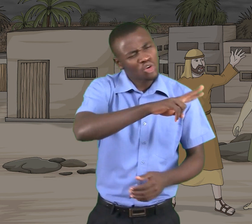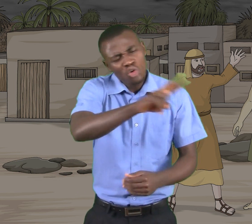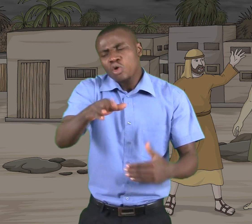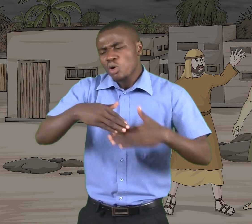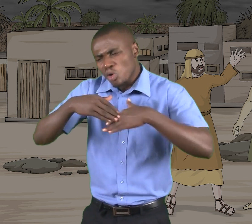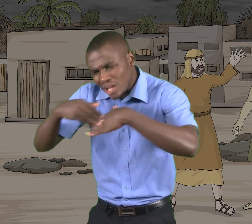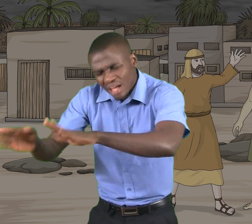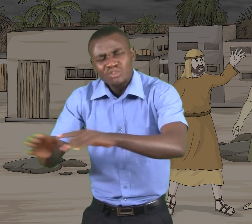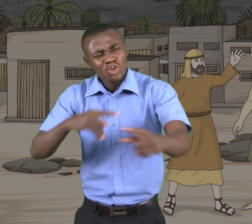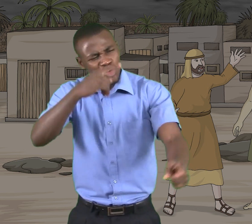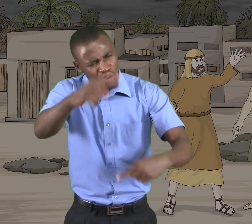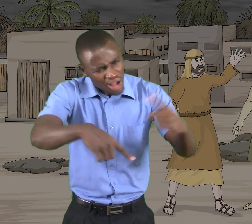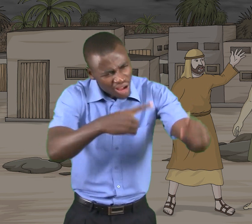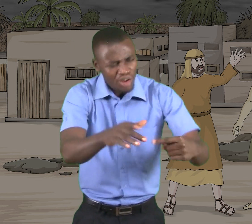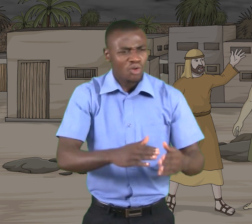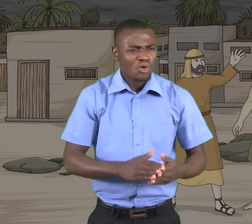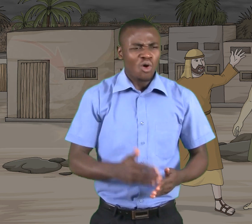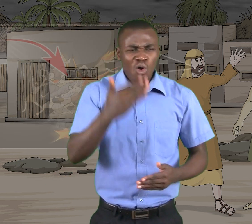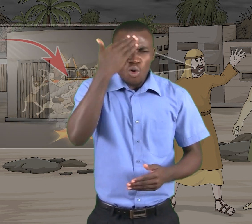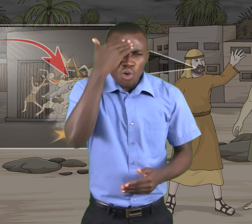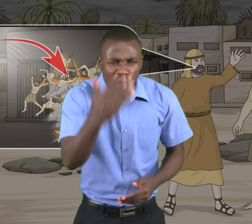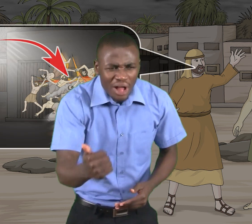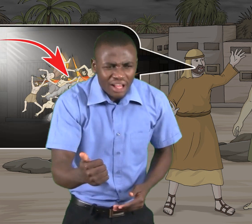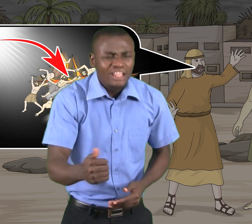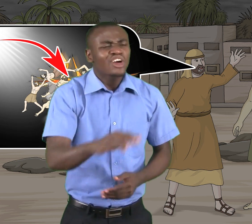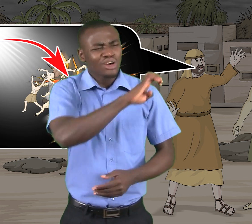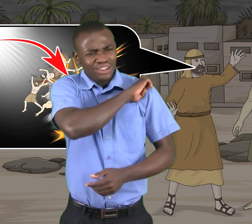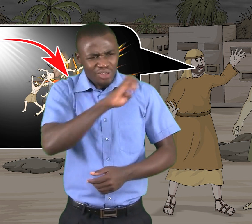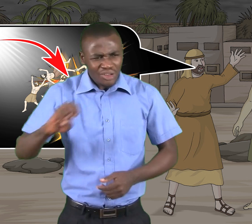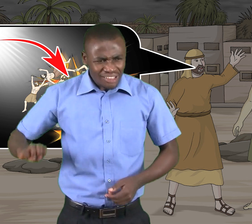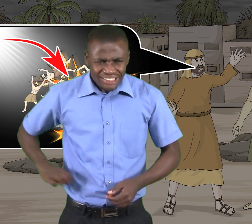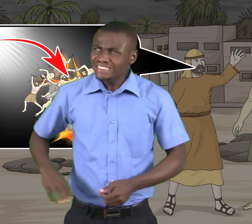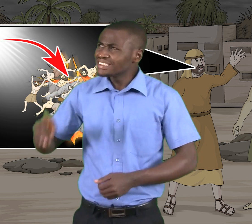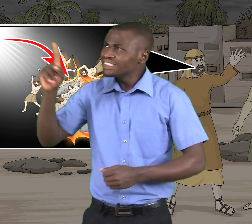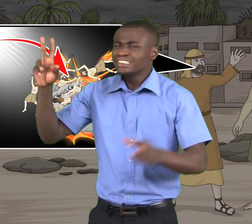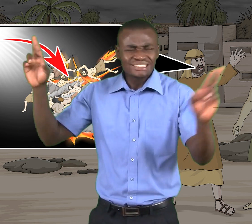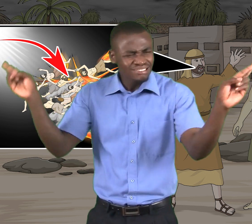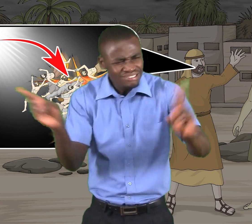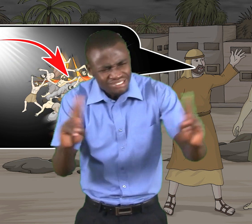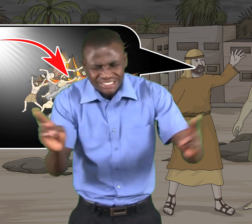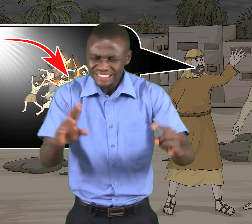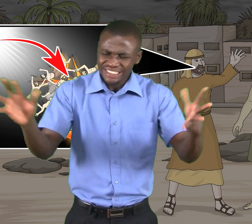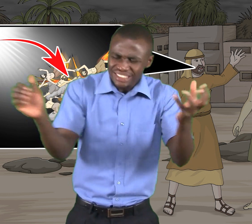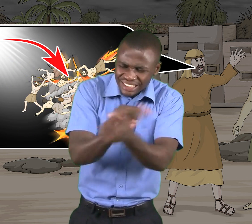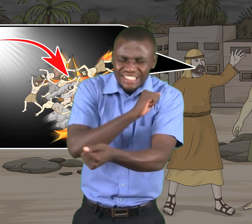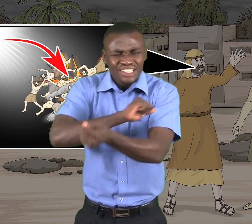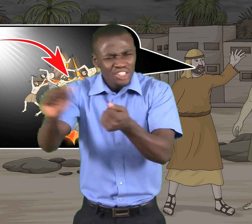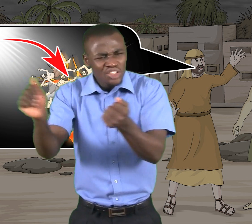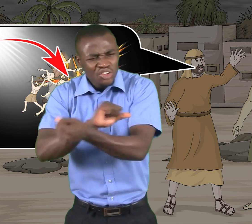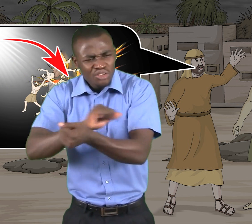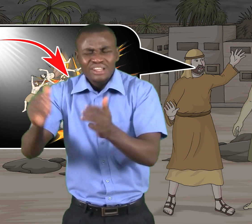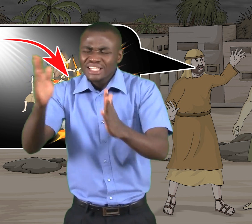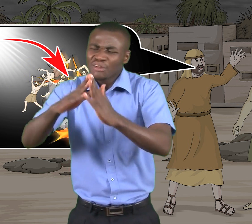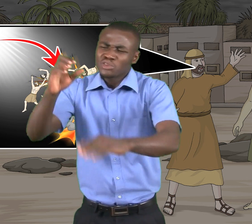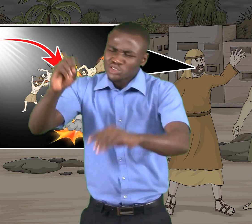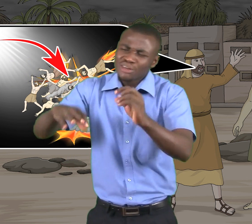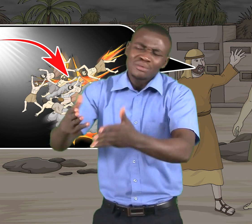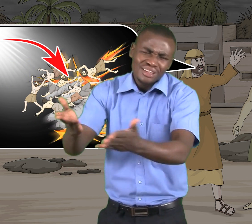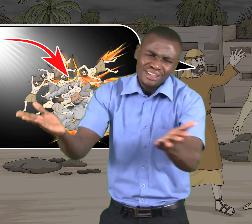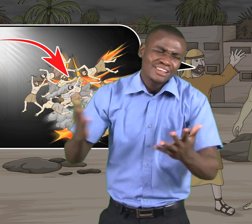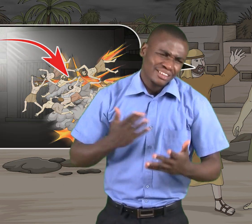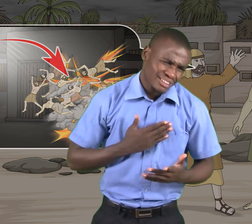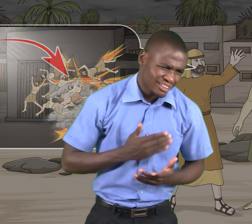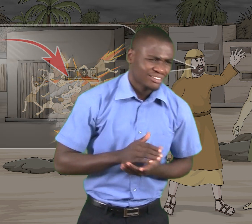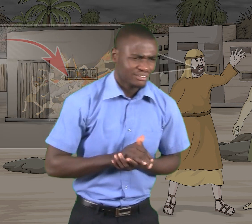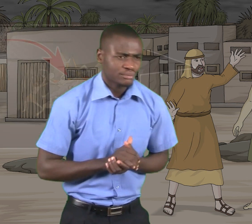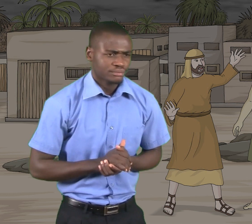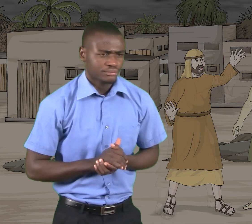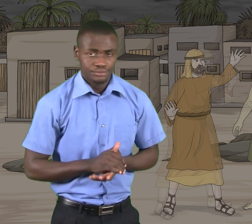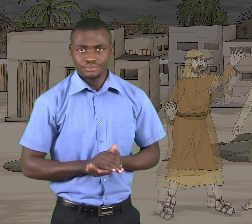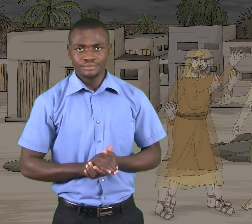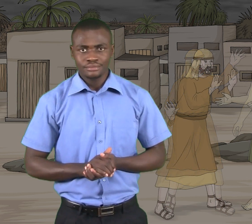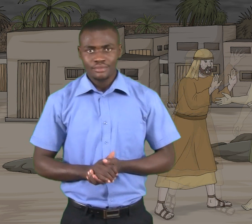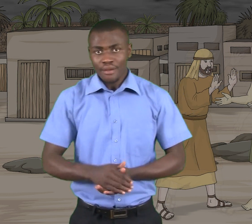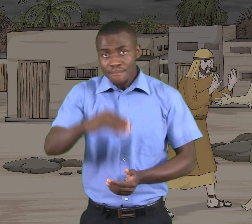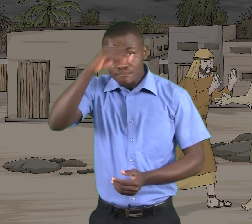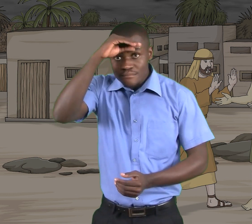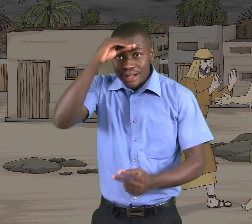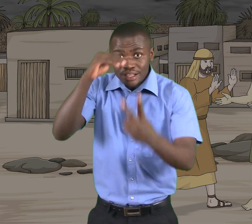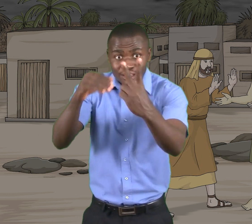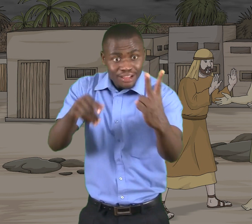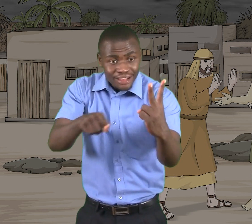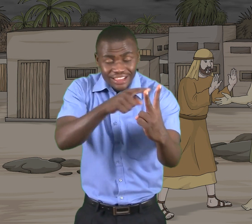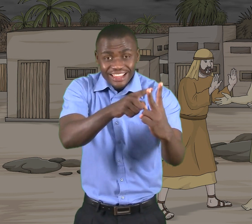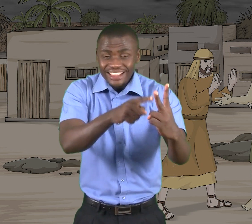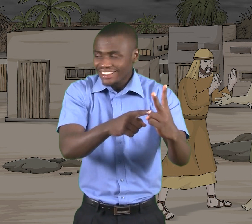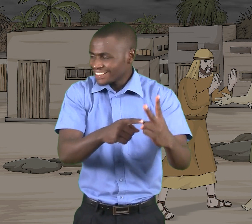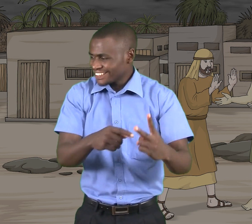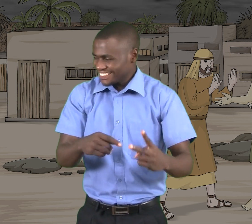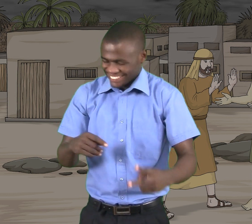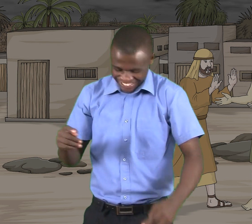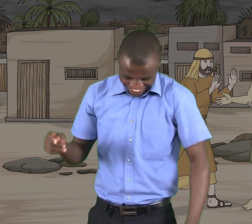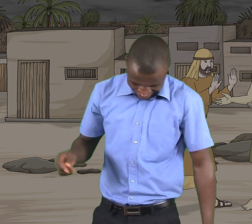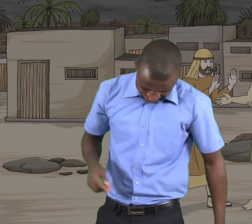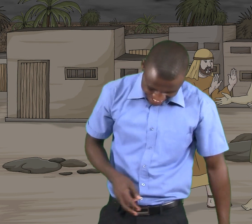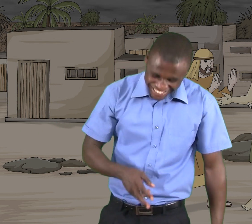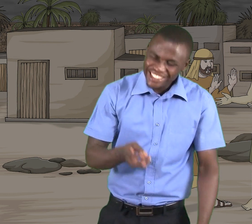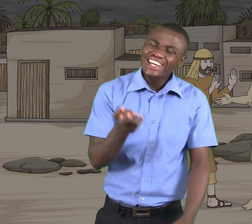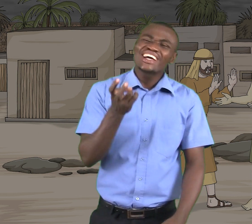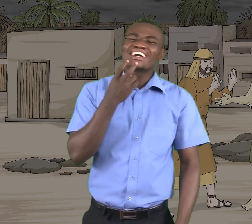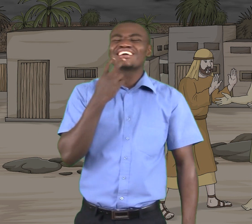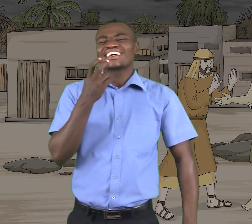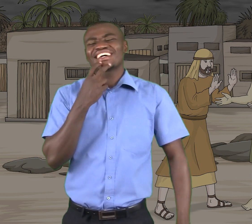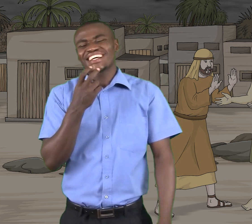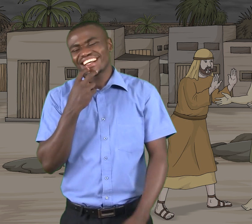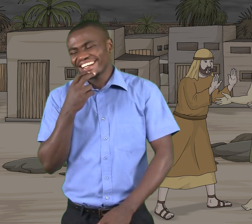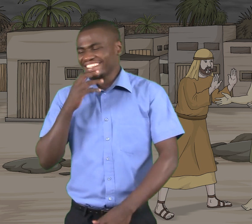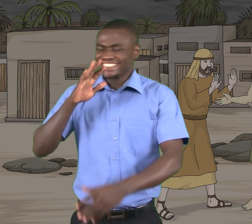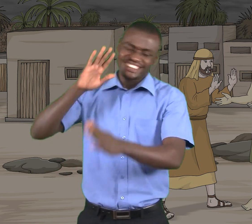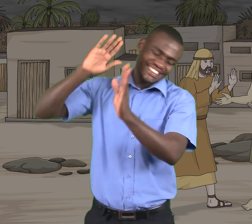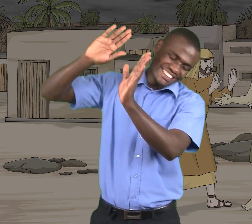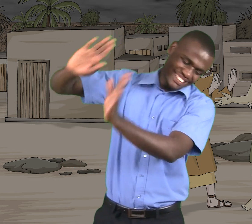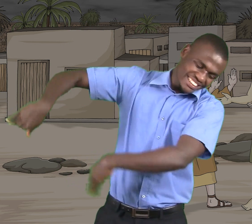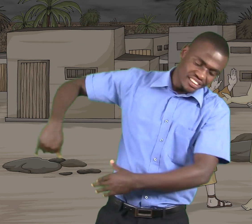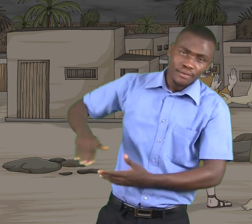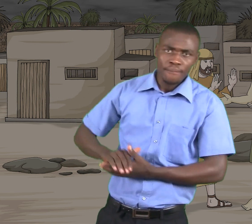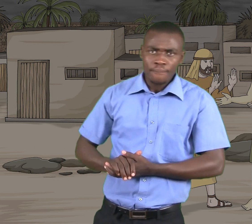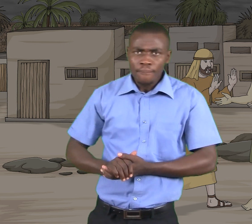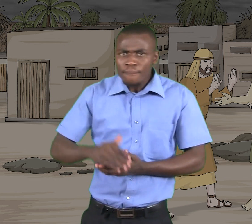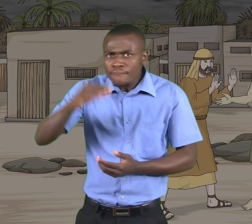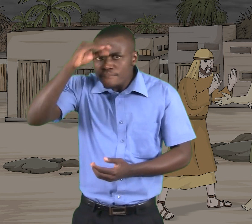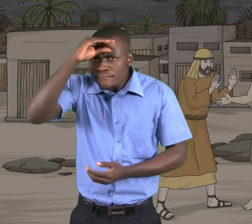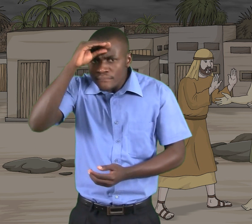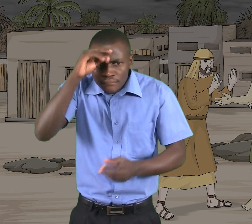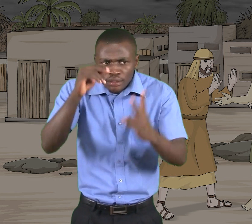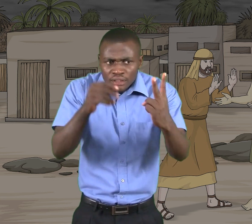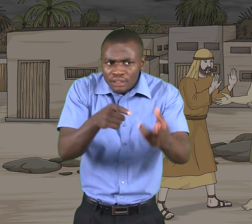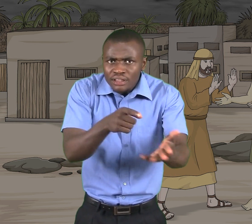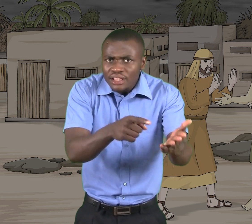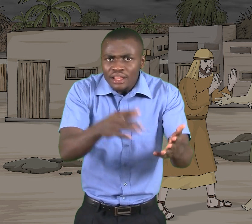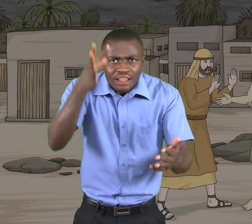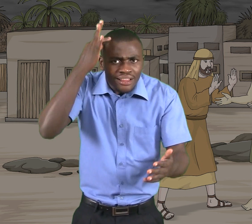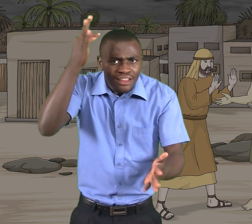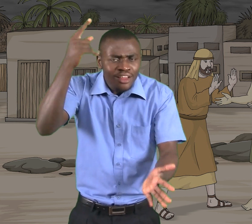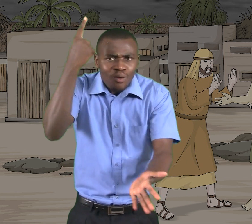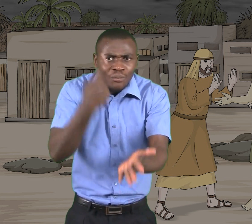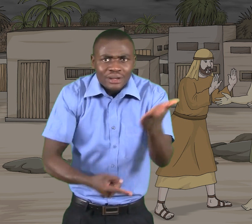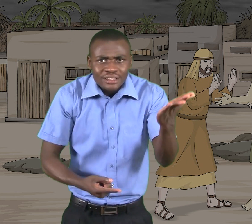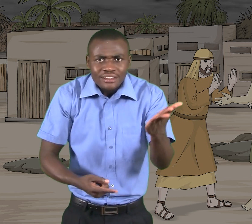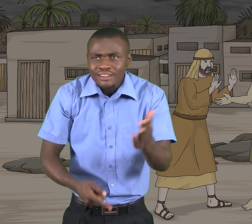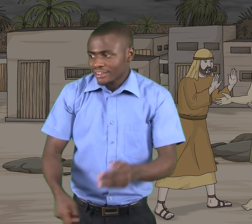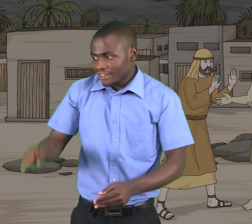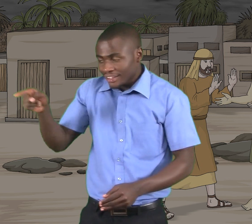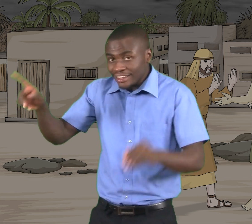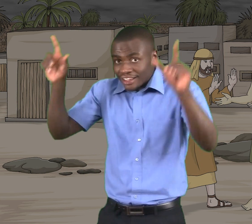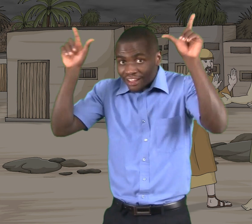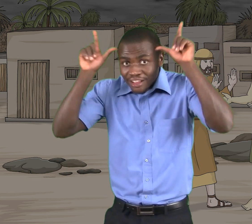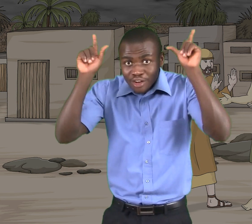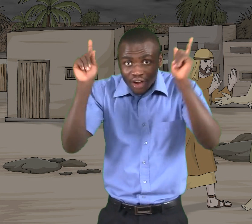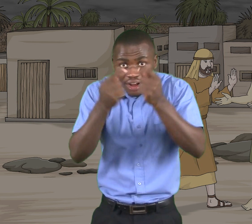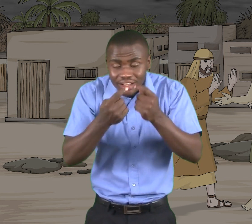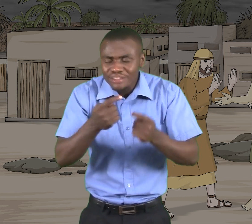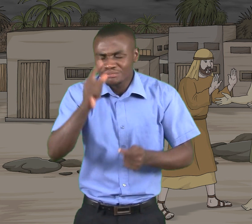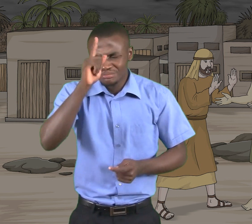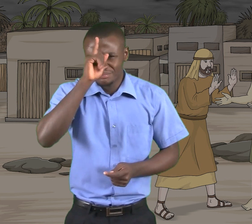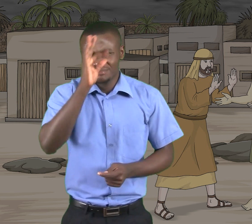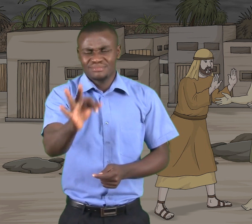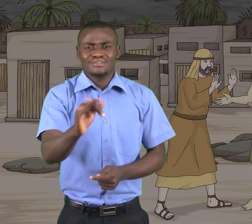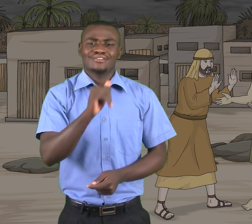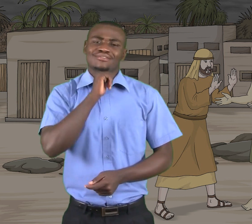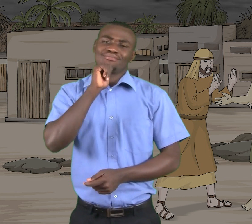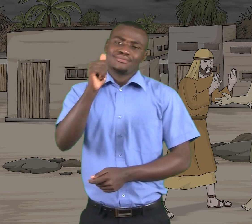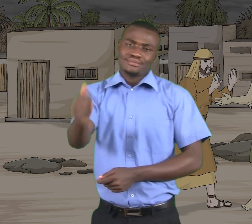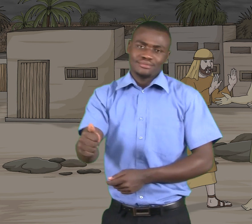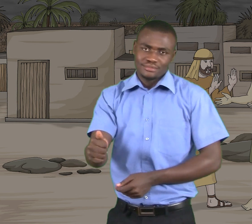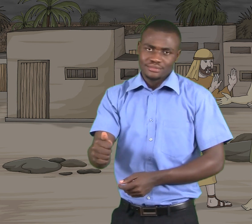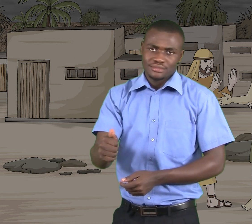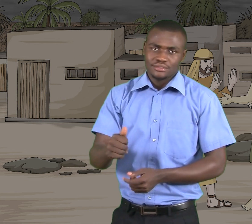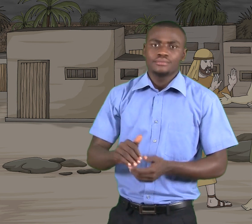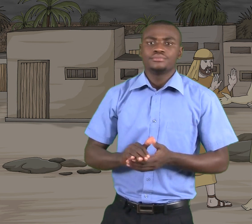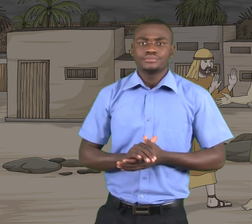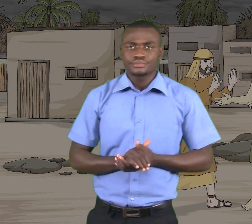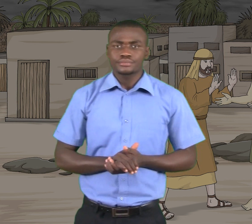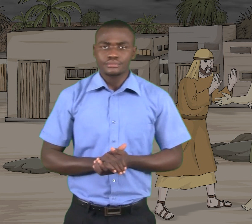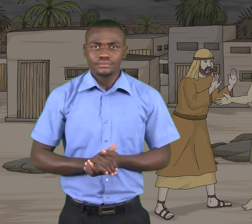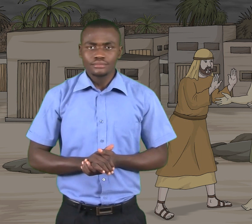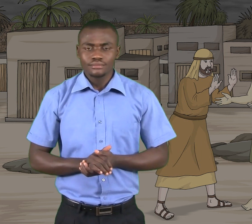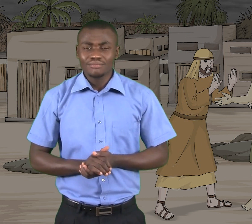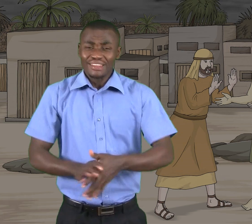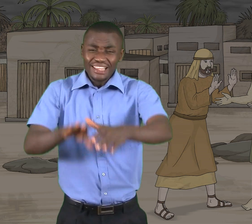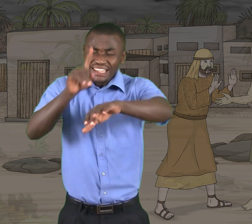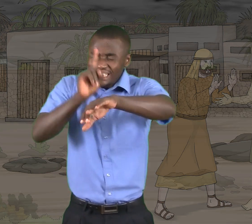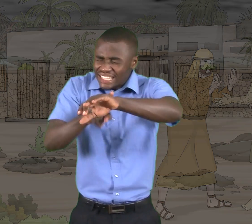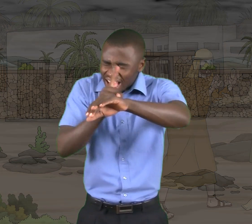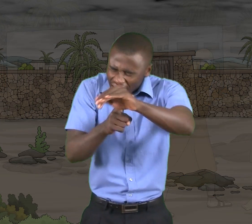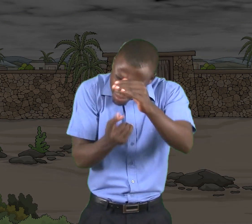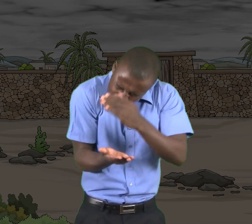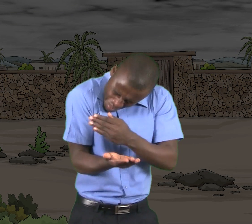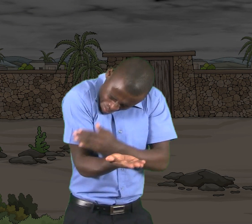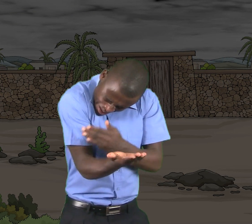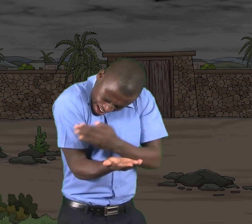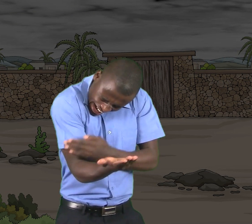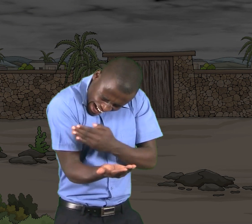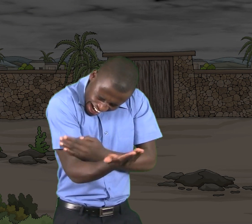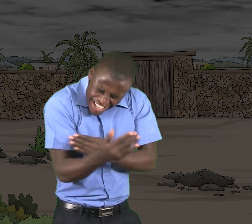“Get out of this place, for the LORD is about to destroy the city!” But his sons-in-law thought he was joking.